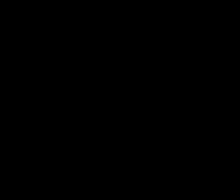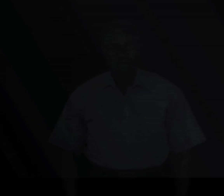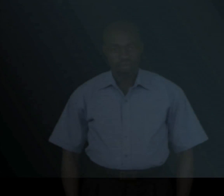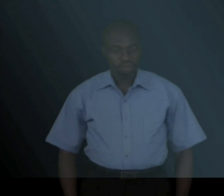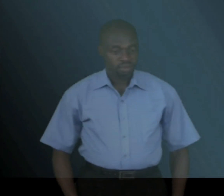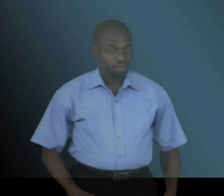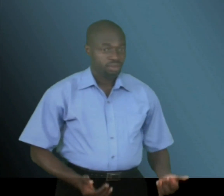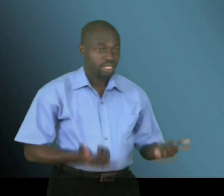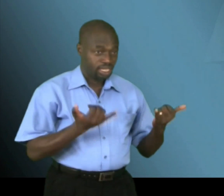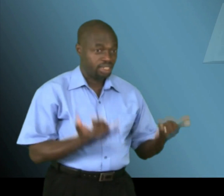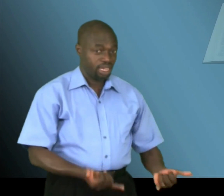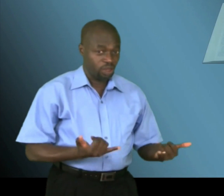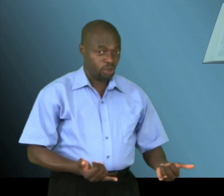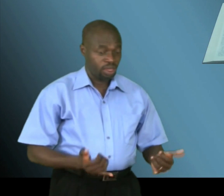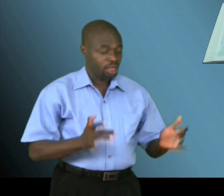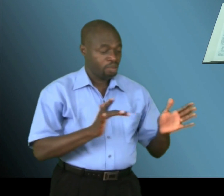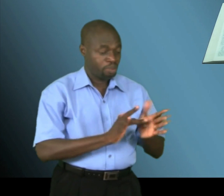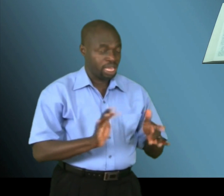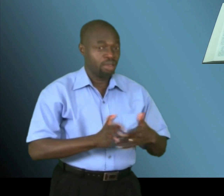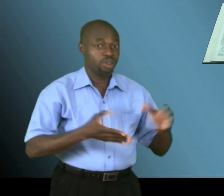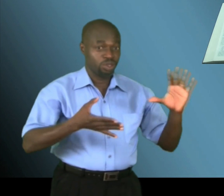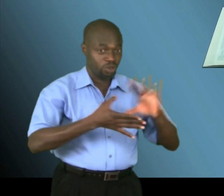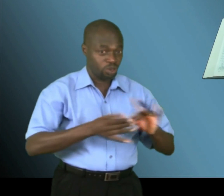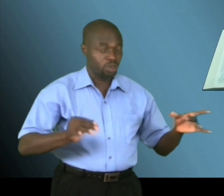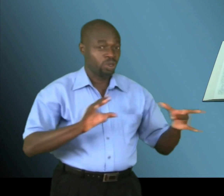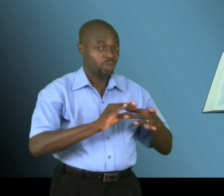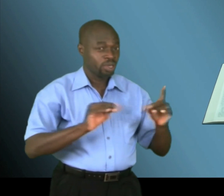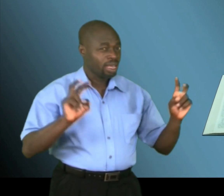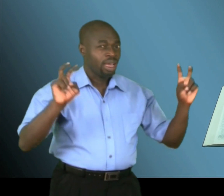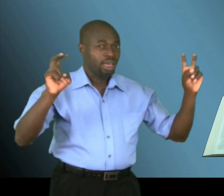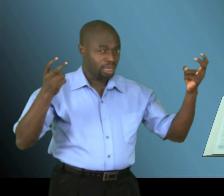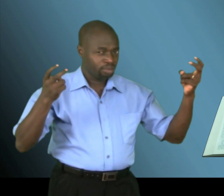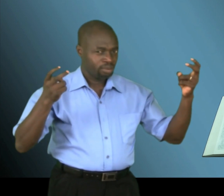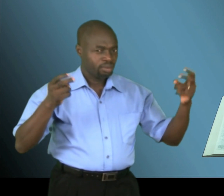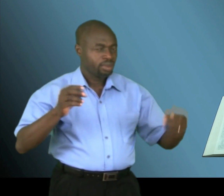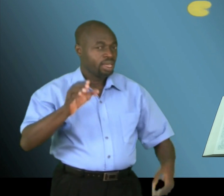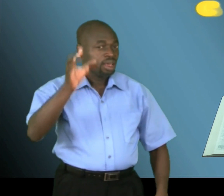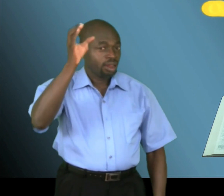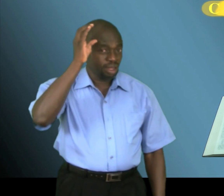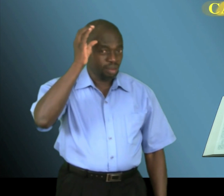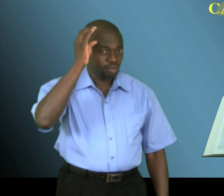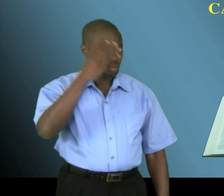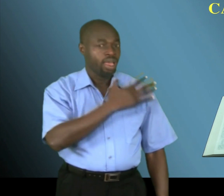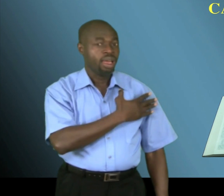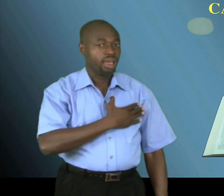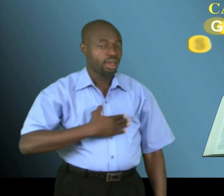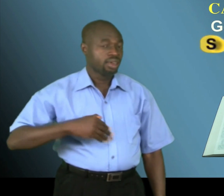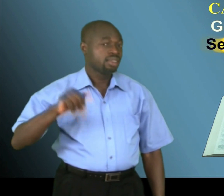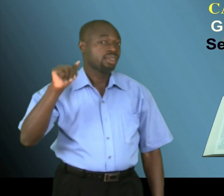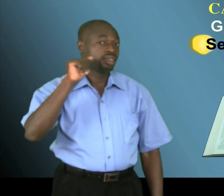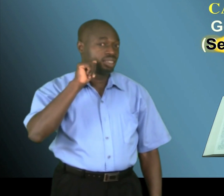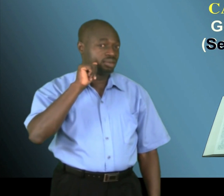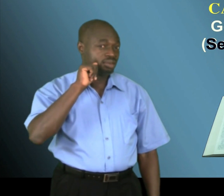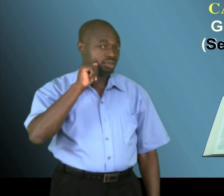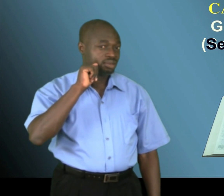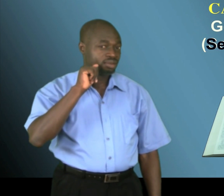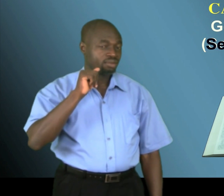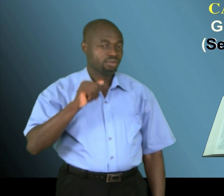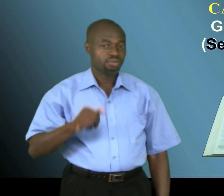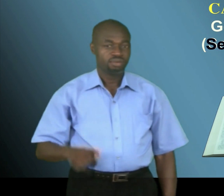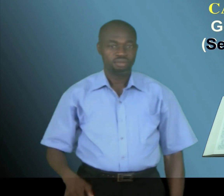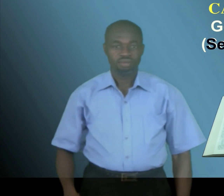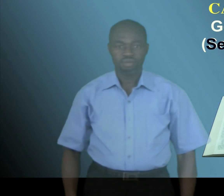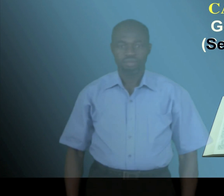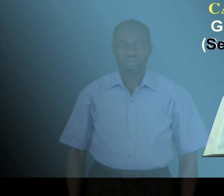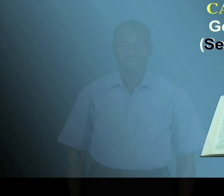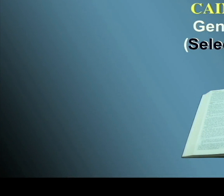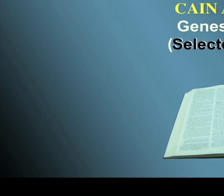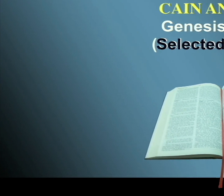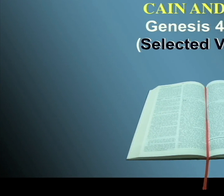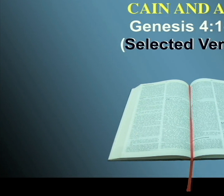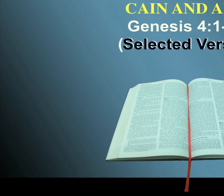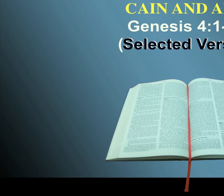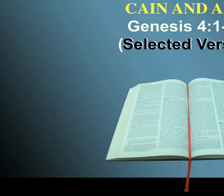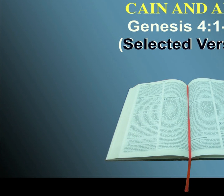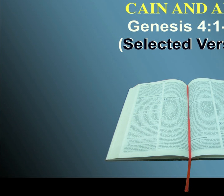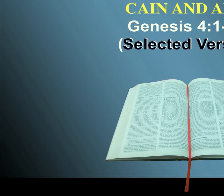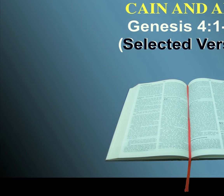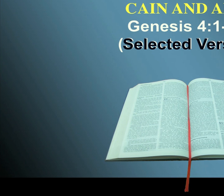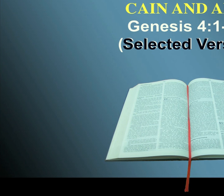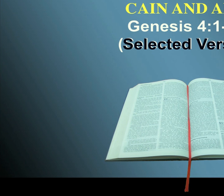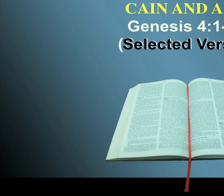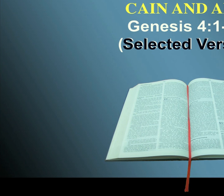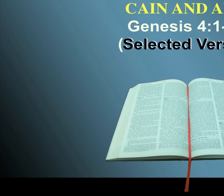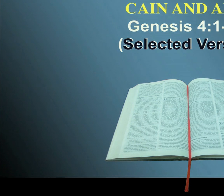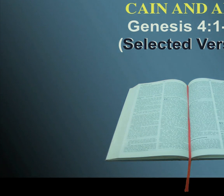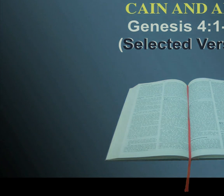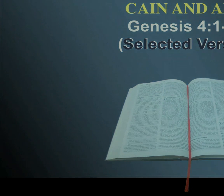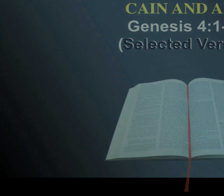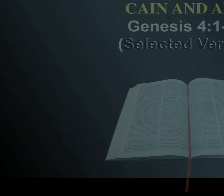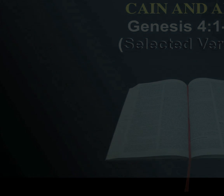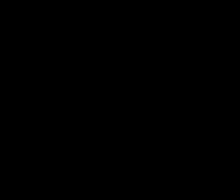Cain and Abel